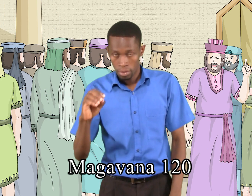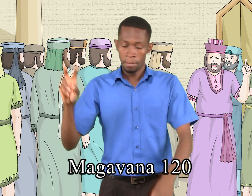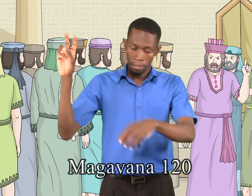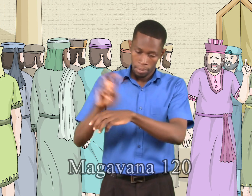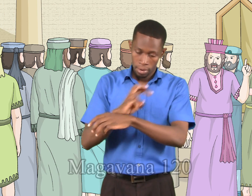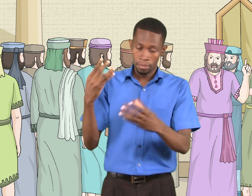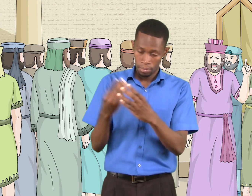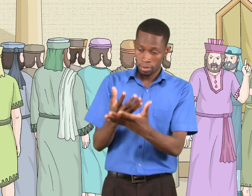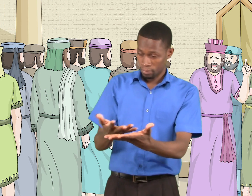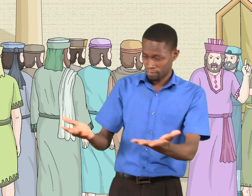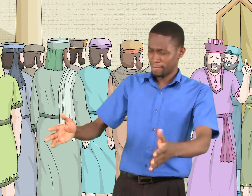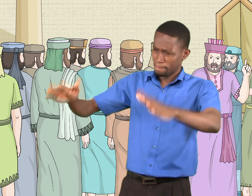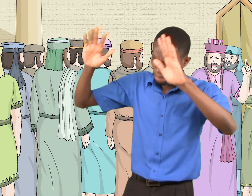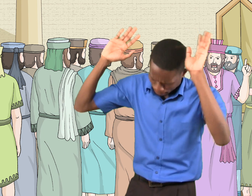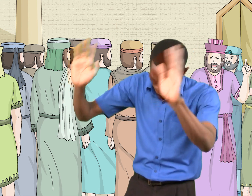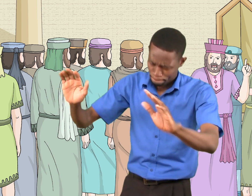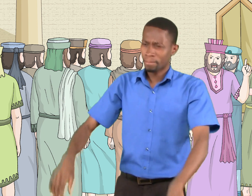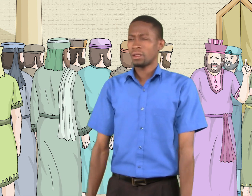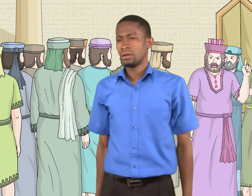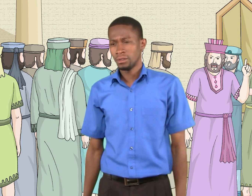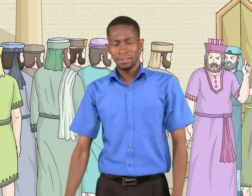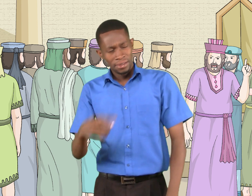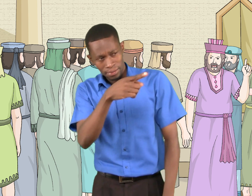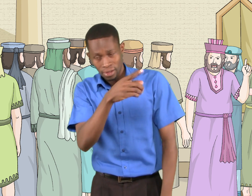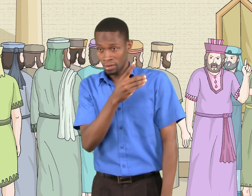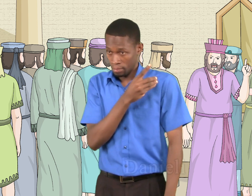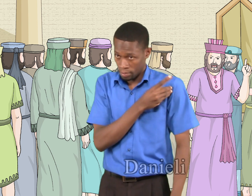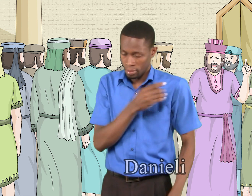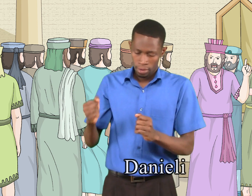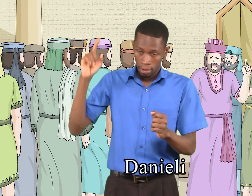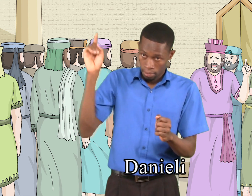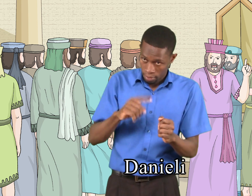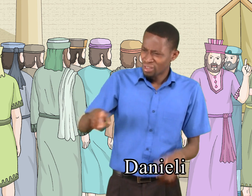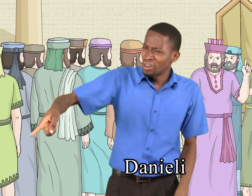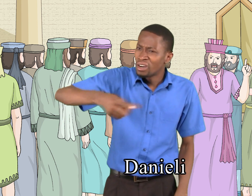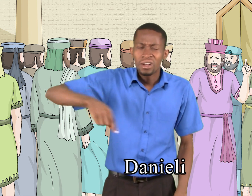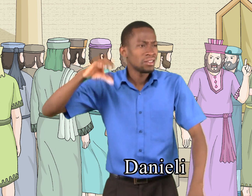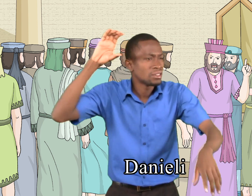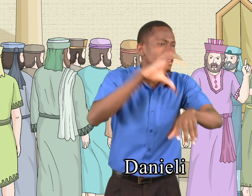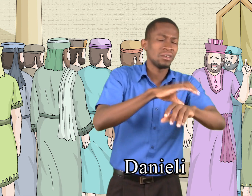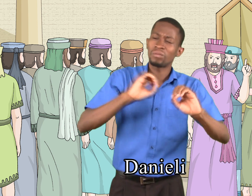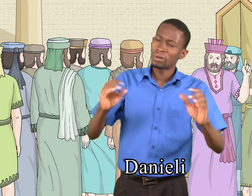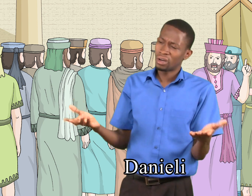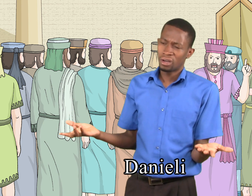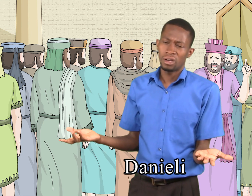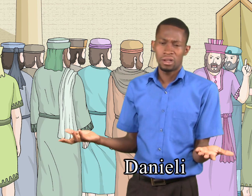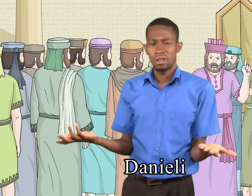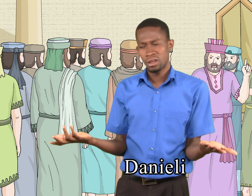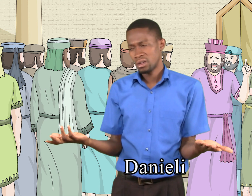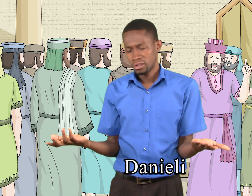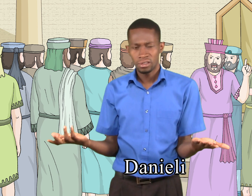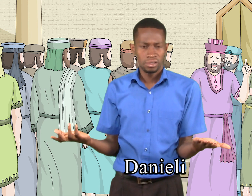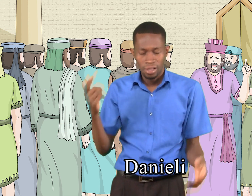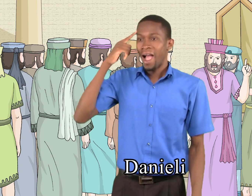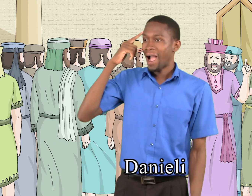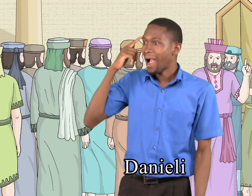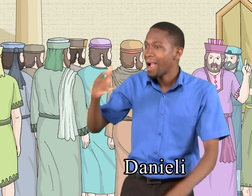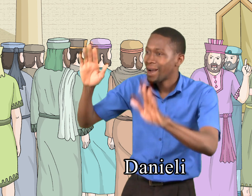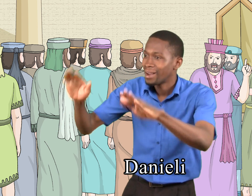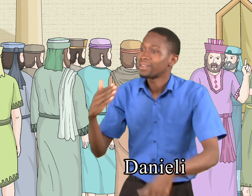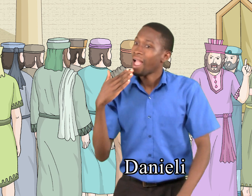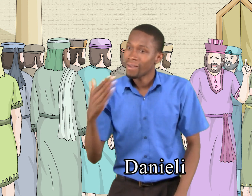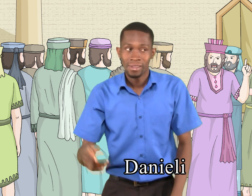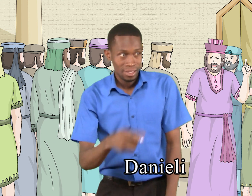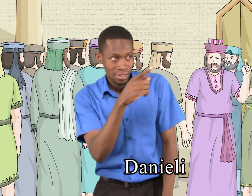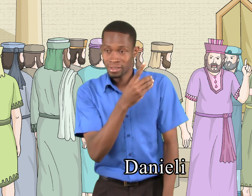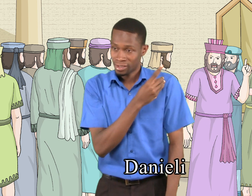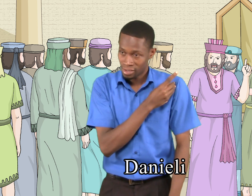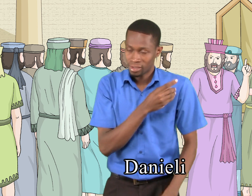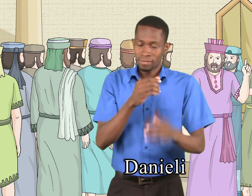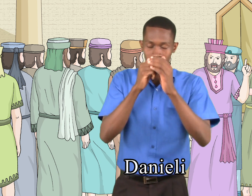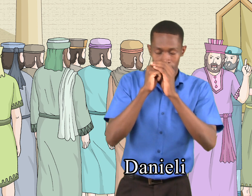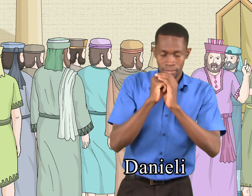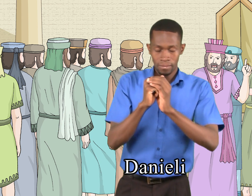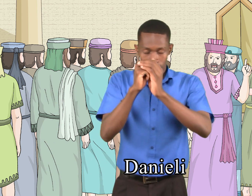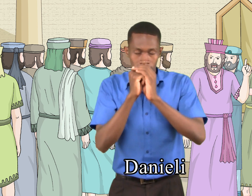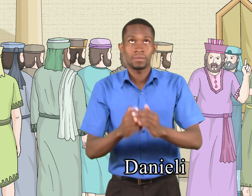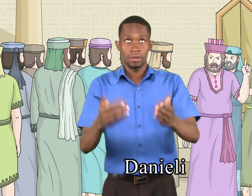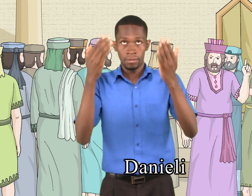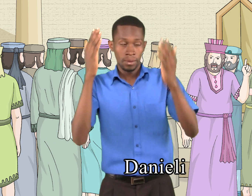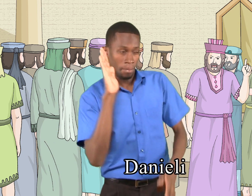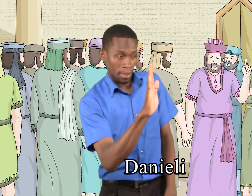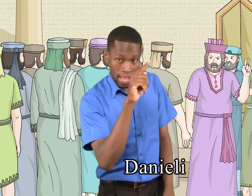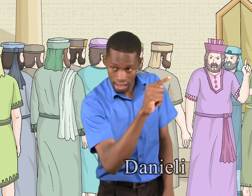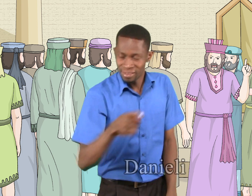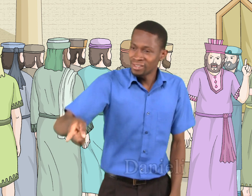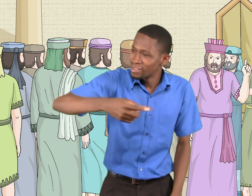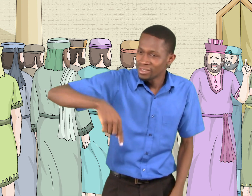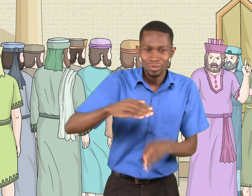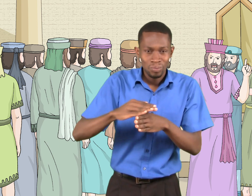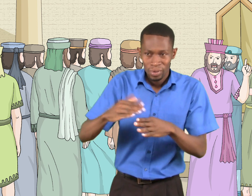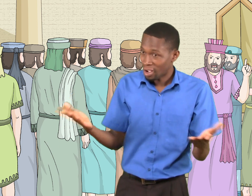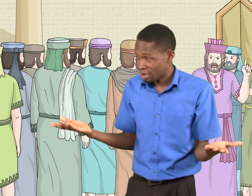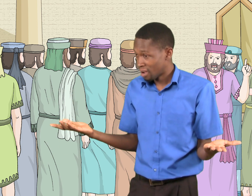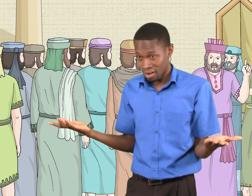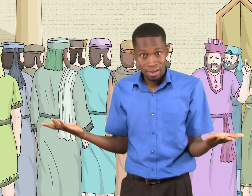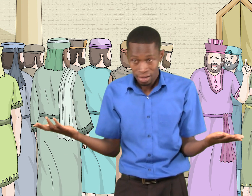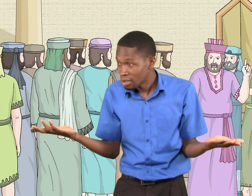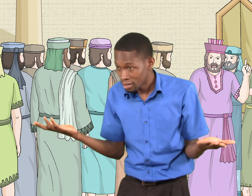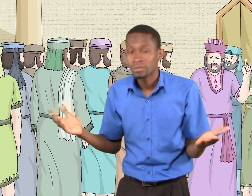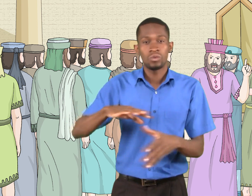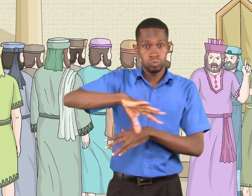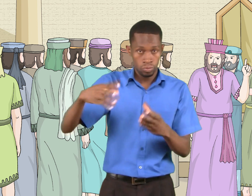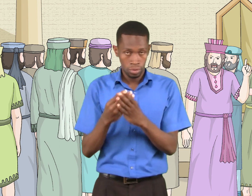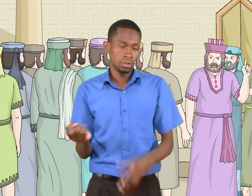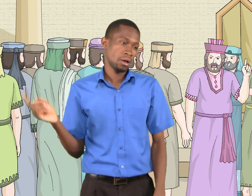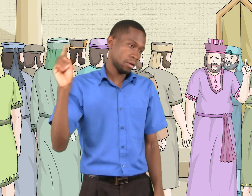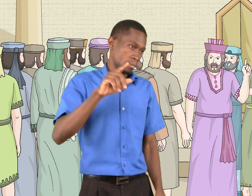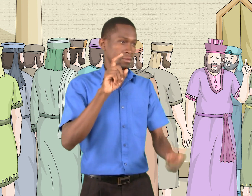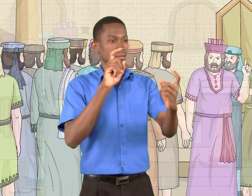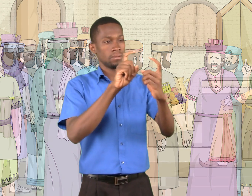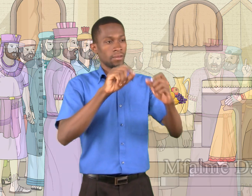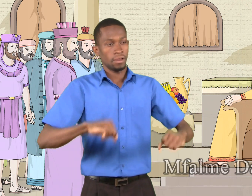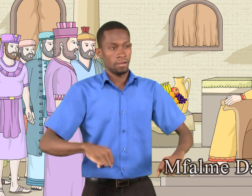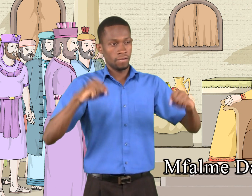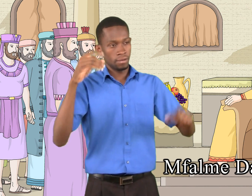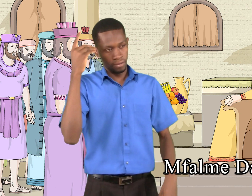Finally these men said, “We will never find any charge against this Daniel, unless we find something against him concerning the law of his God.”